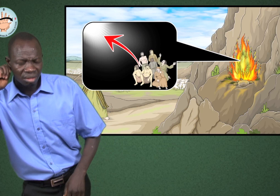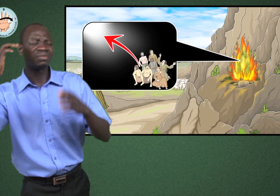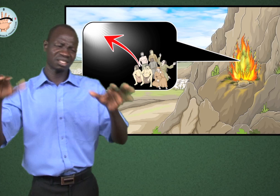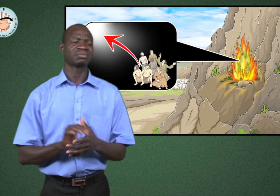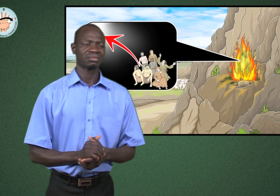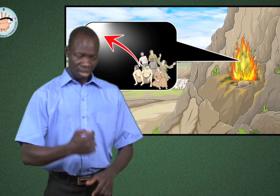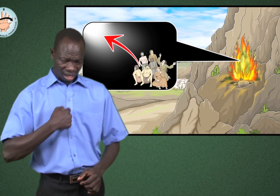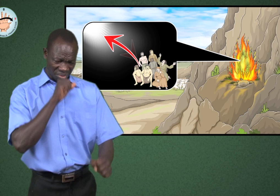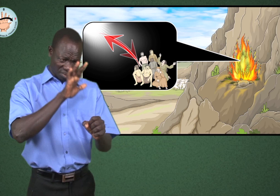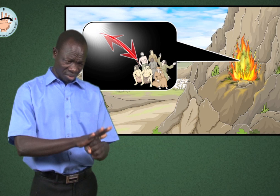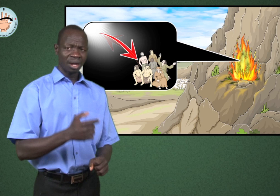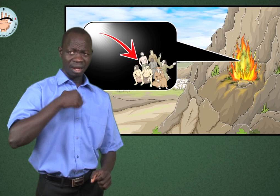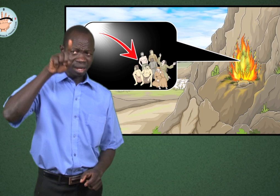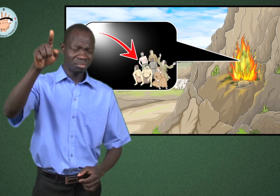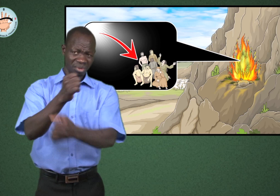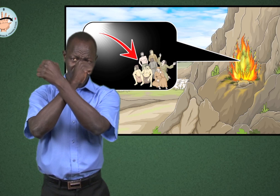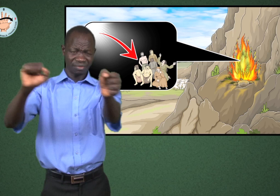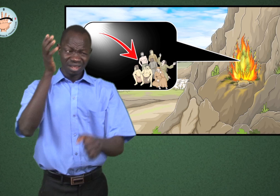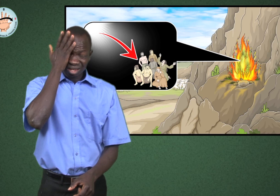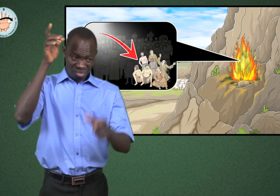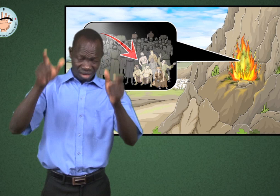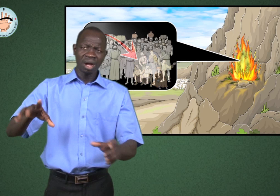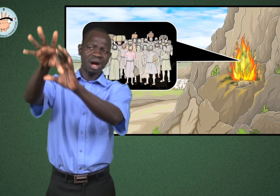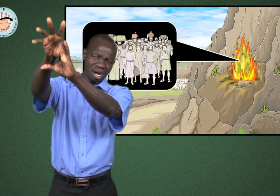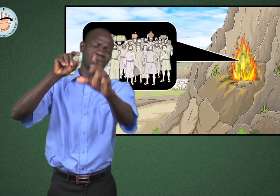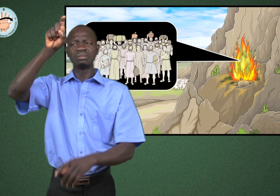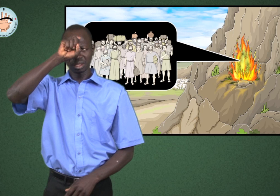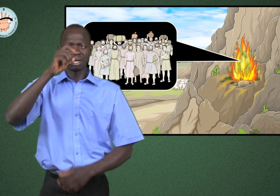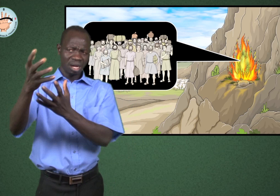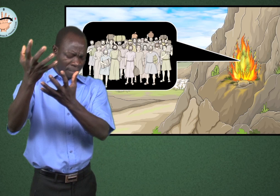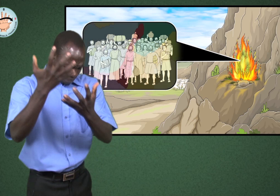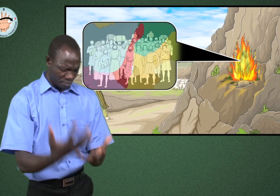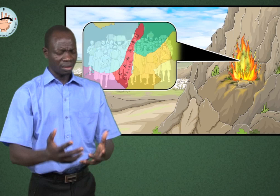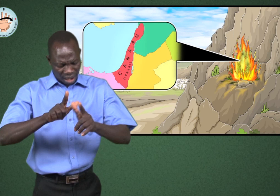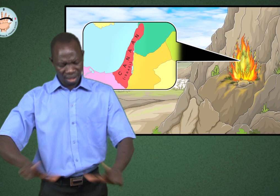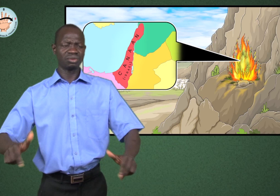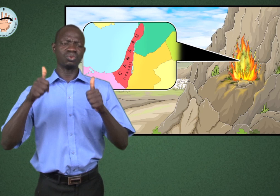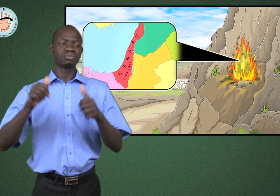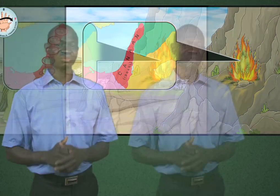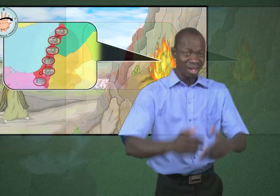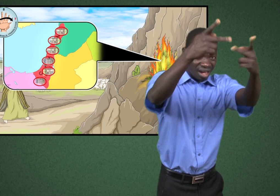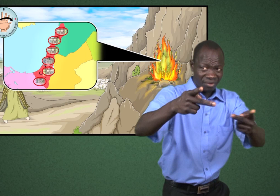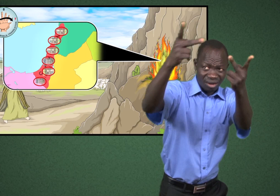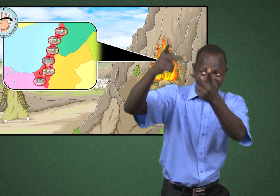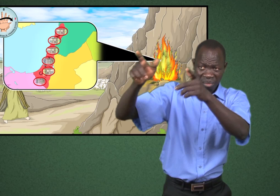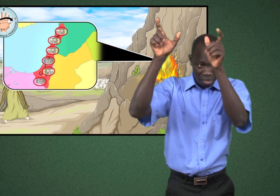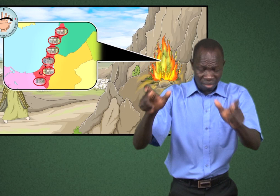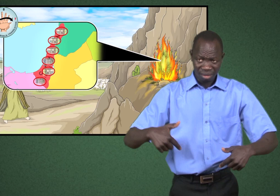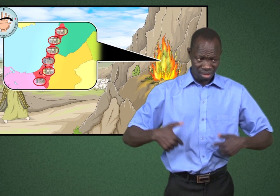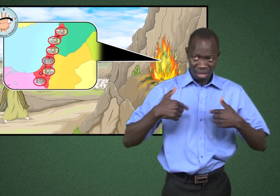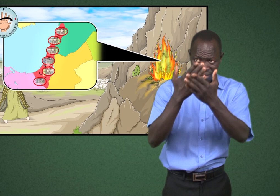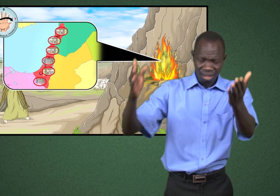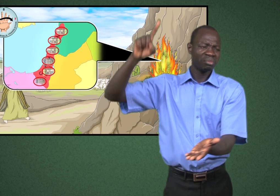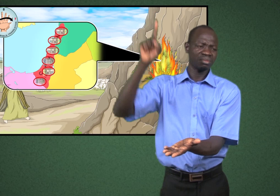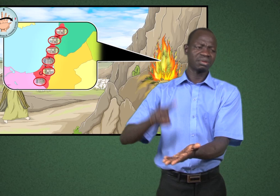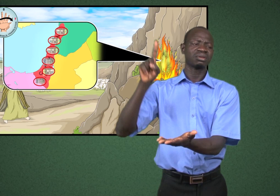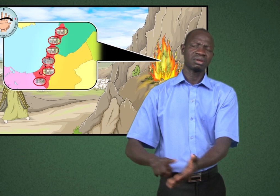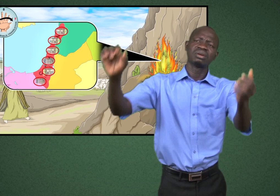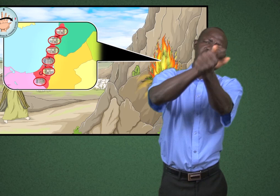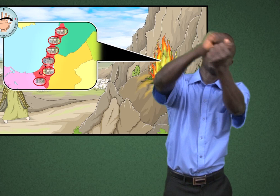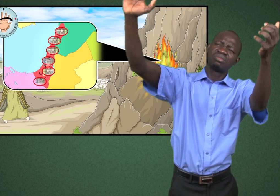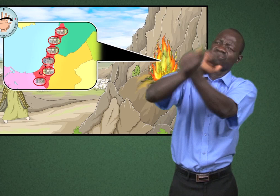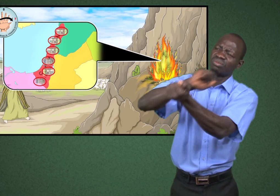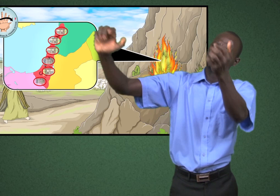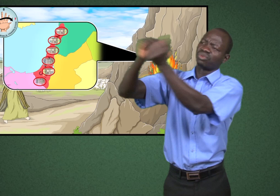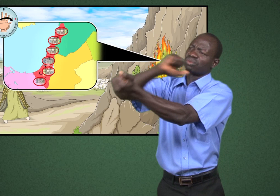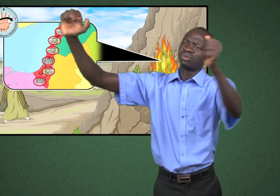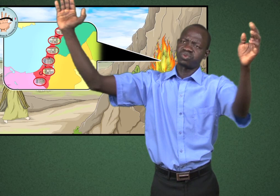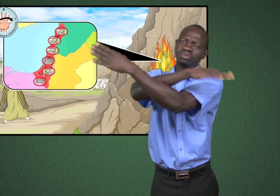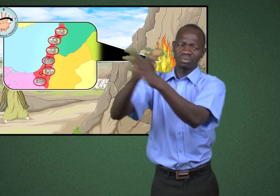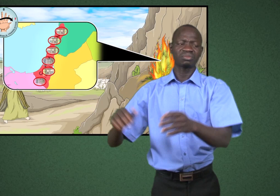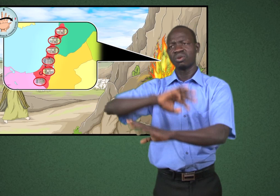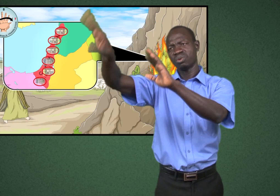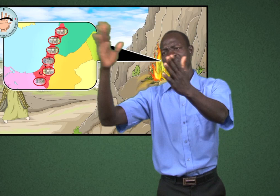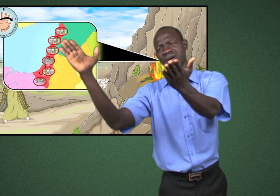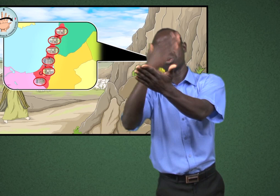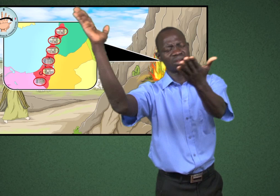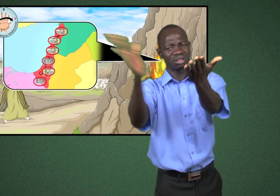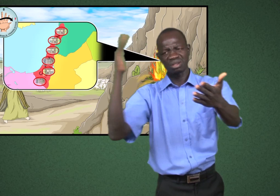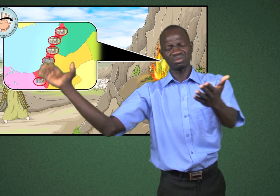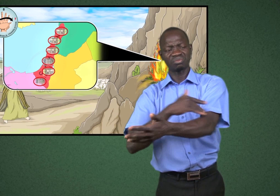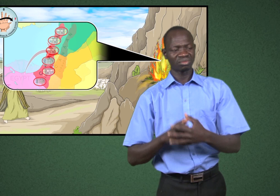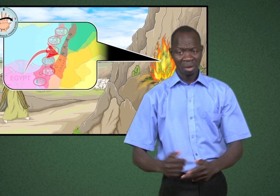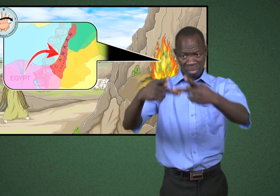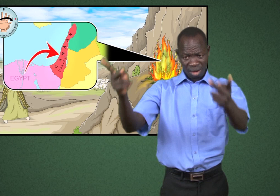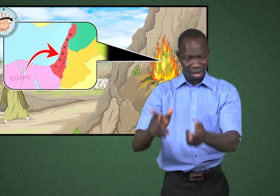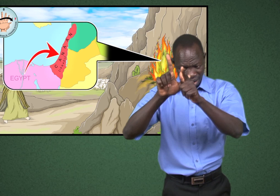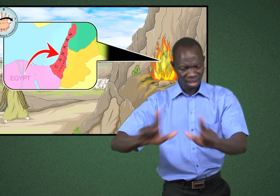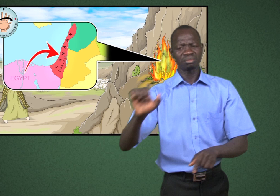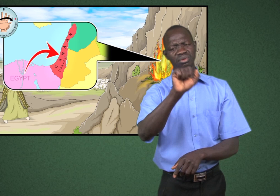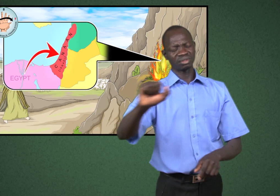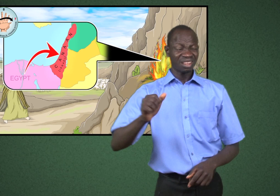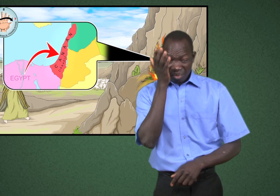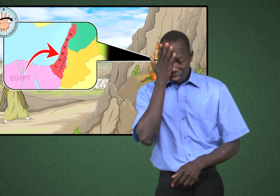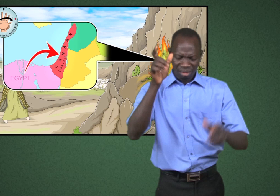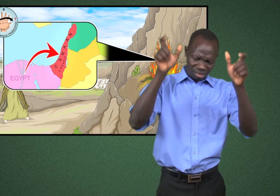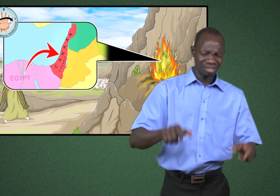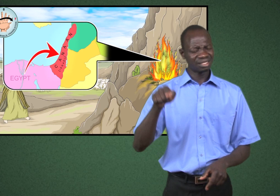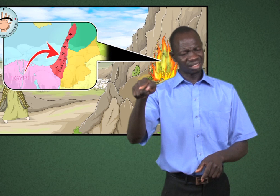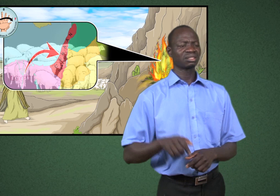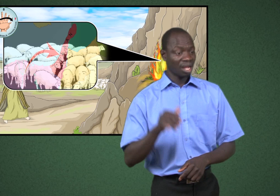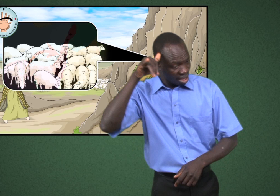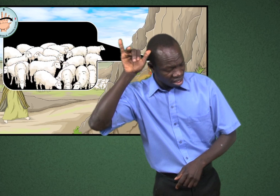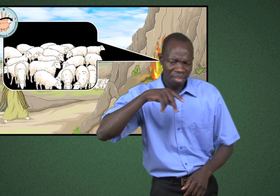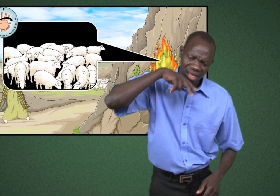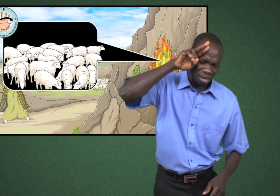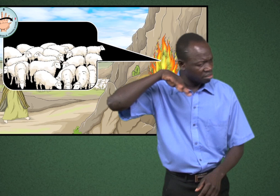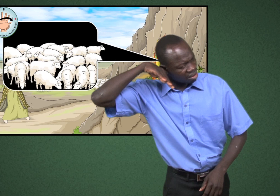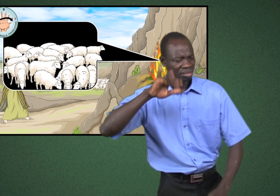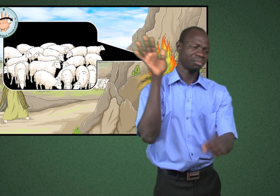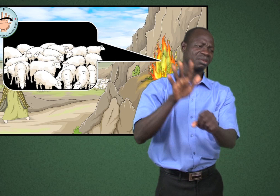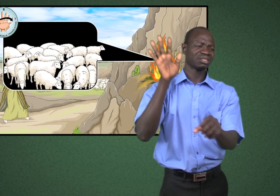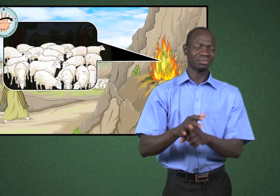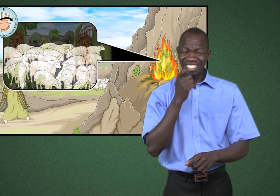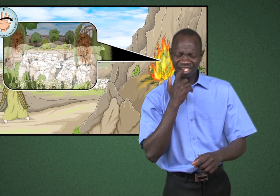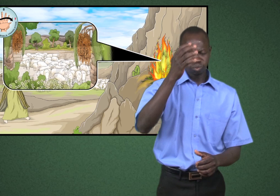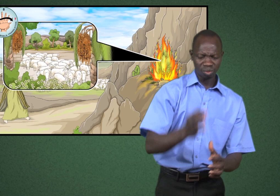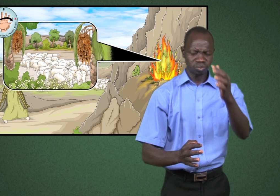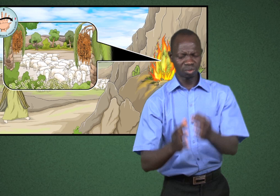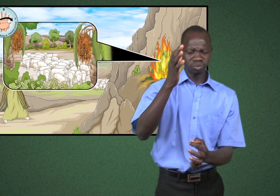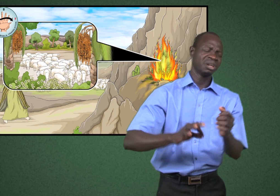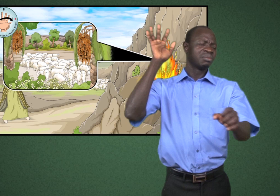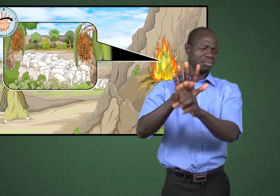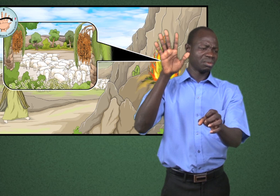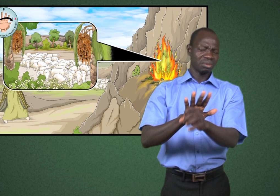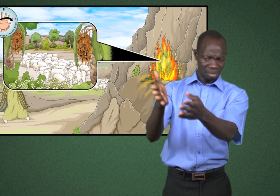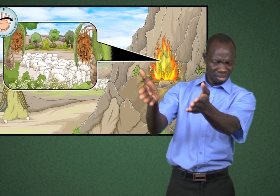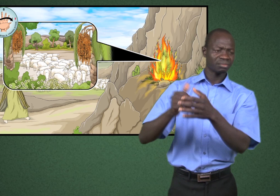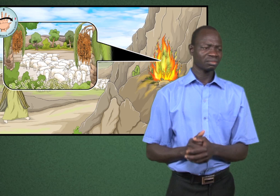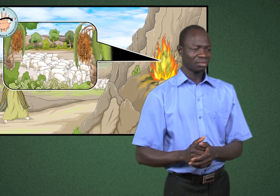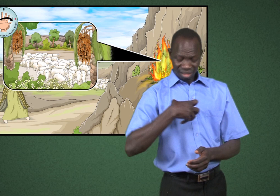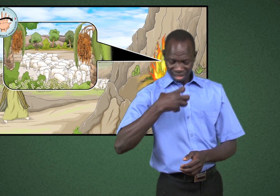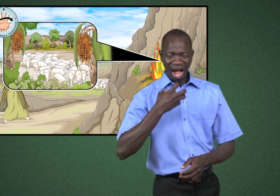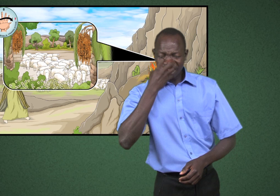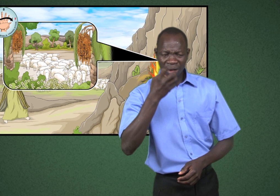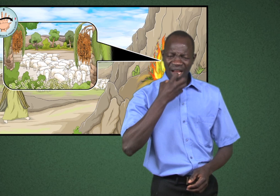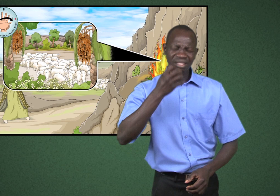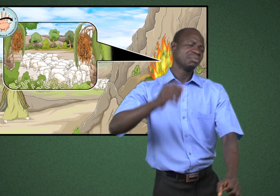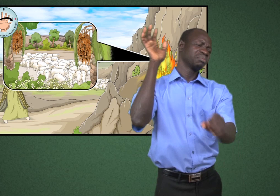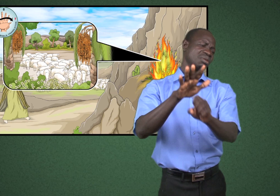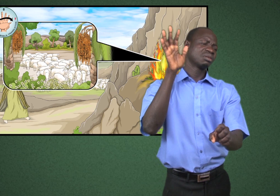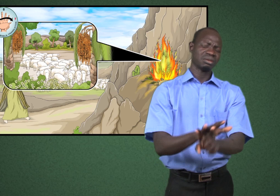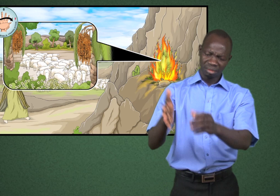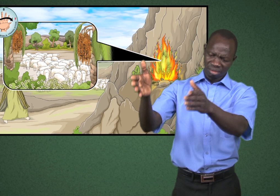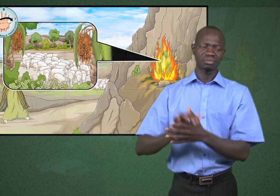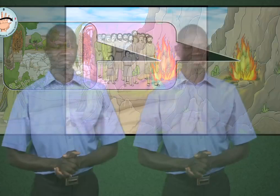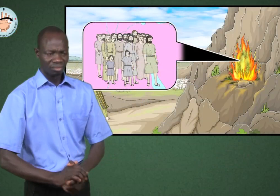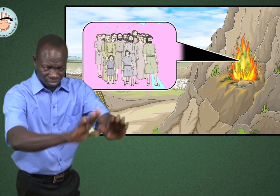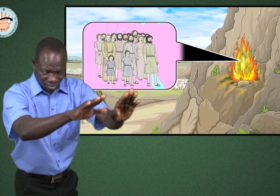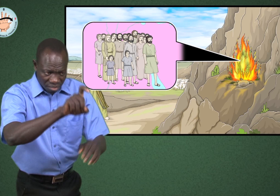I have come down to rescue them from the hand of the Egyptians and to bring them up out of that land to a good and spacious land, a land flowing with milk and honey—the home of the Canaanites, Hittites, Amorites, Perizzites, Hivites, and Jebusites.